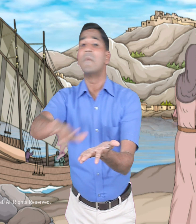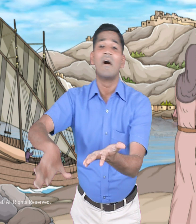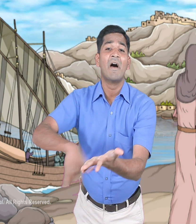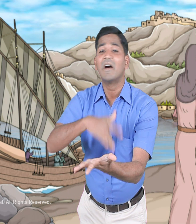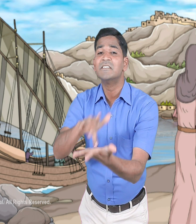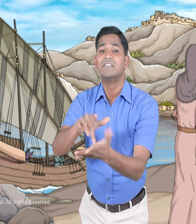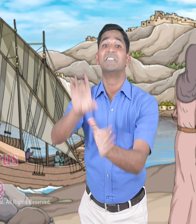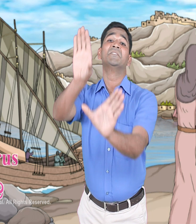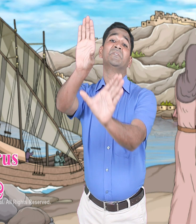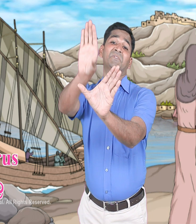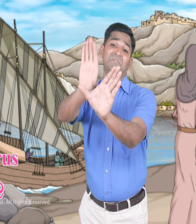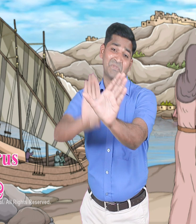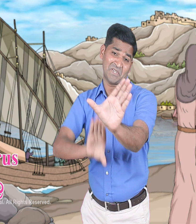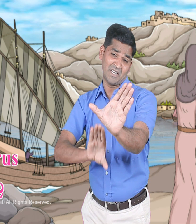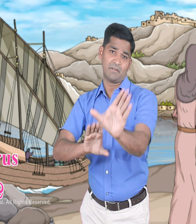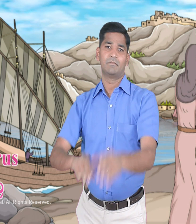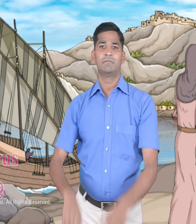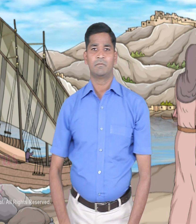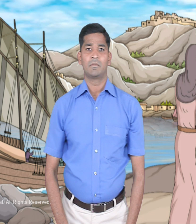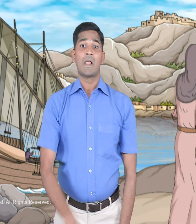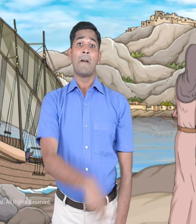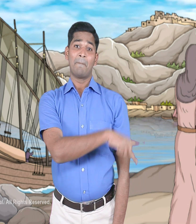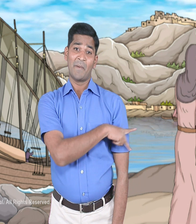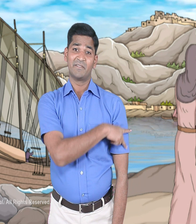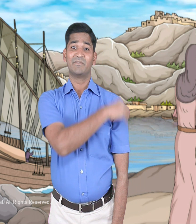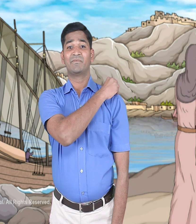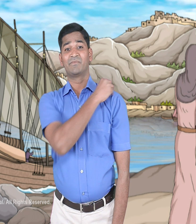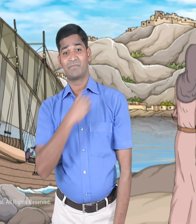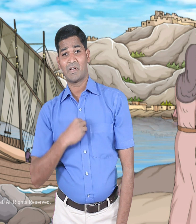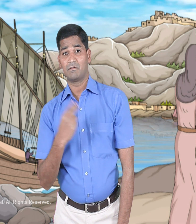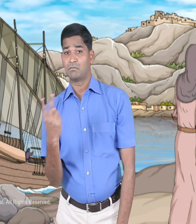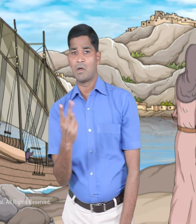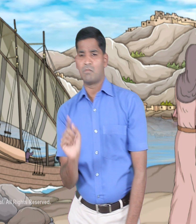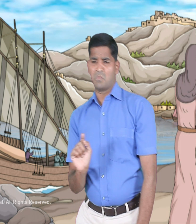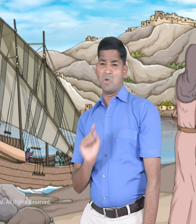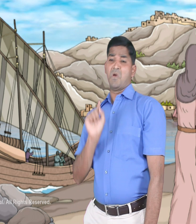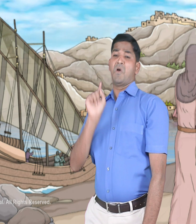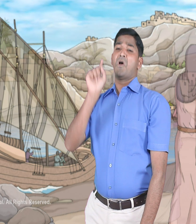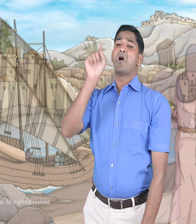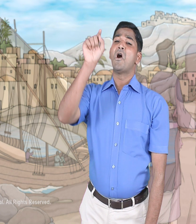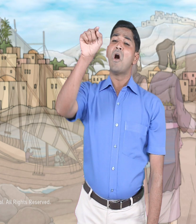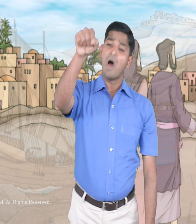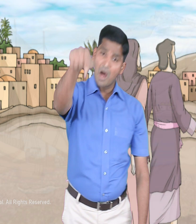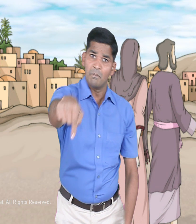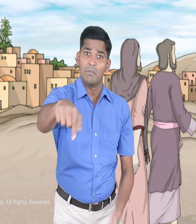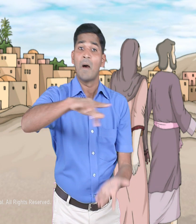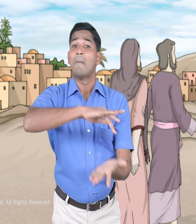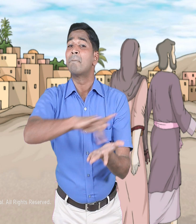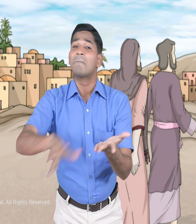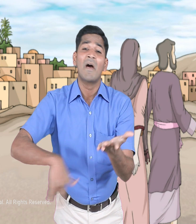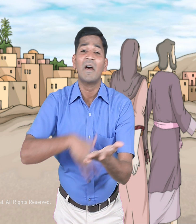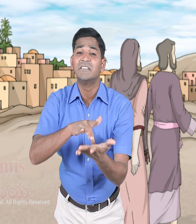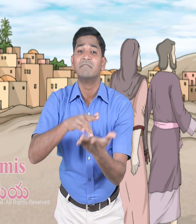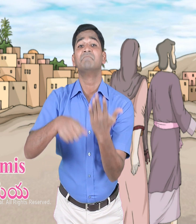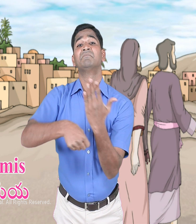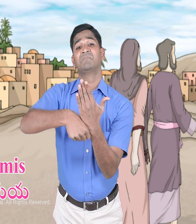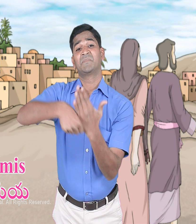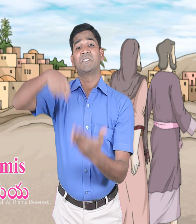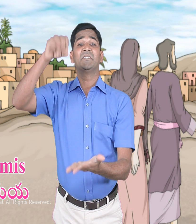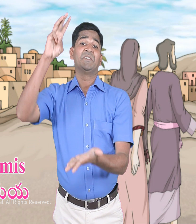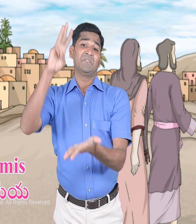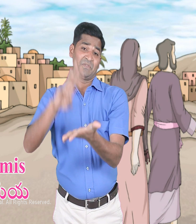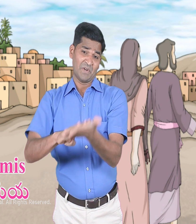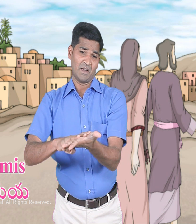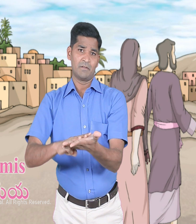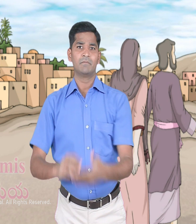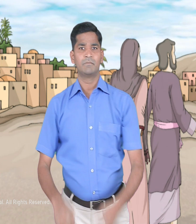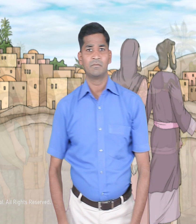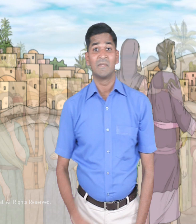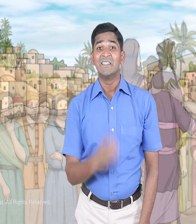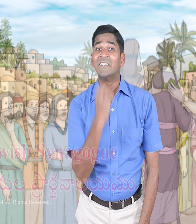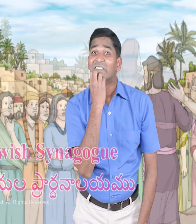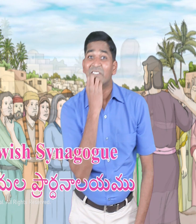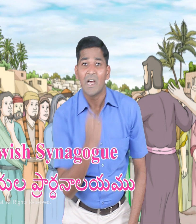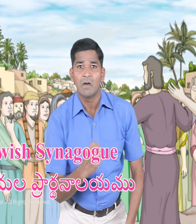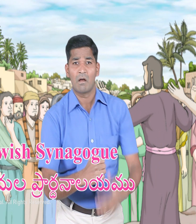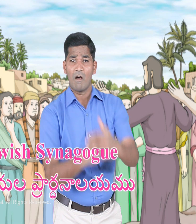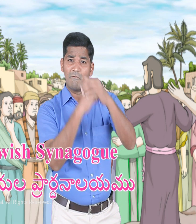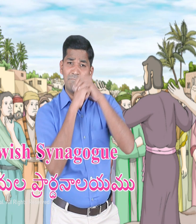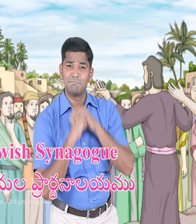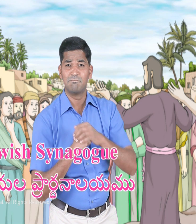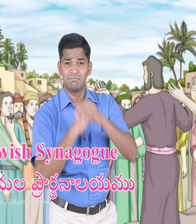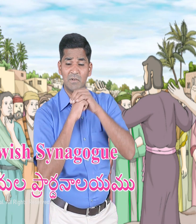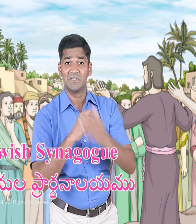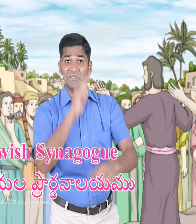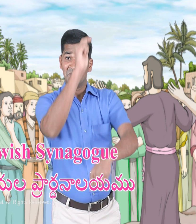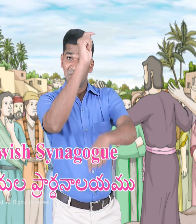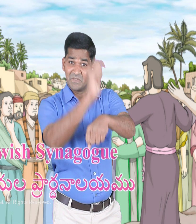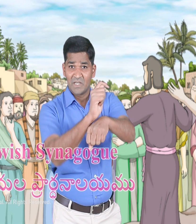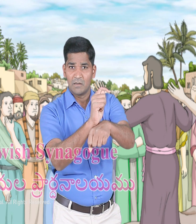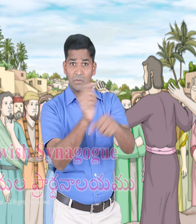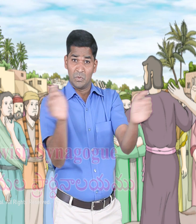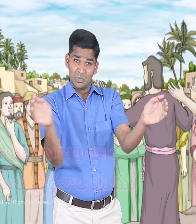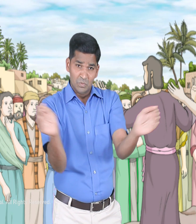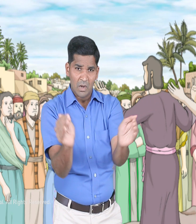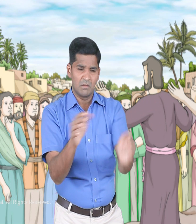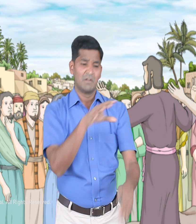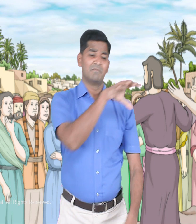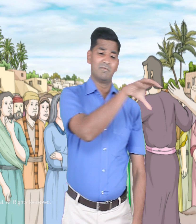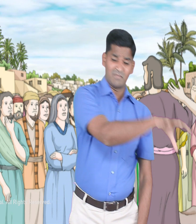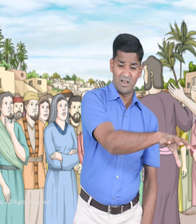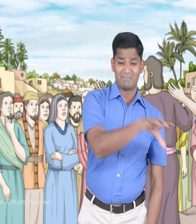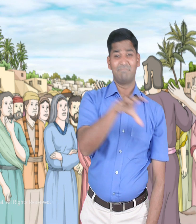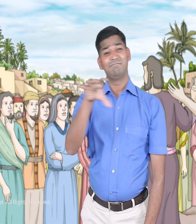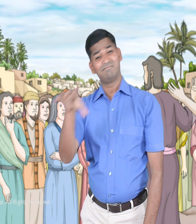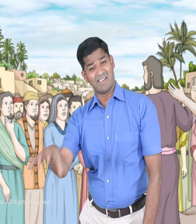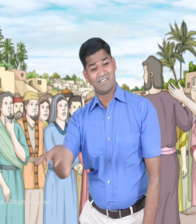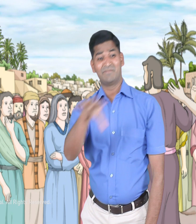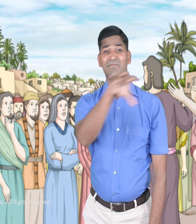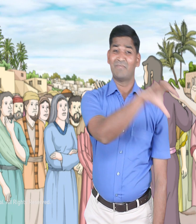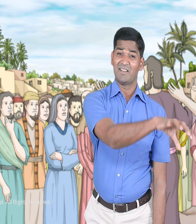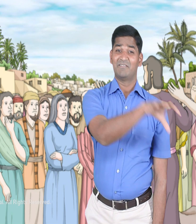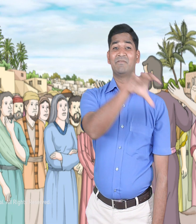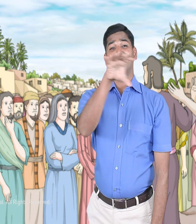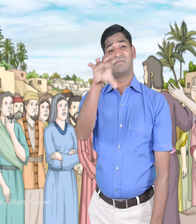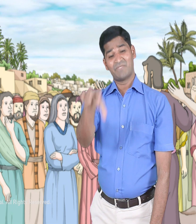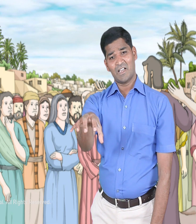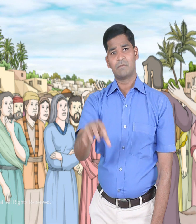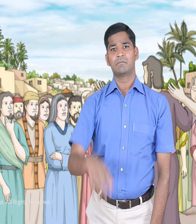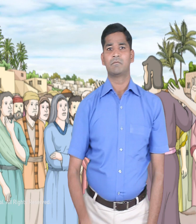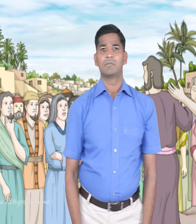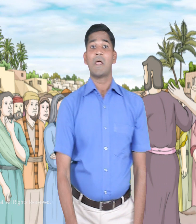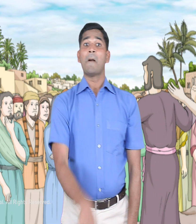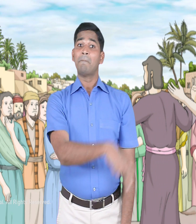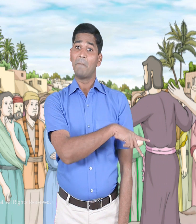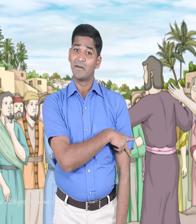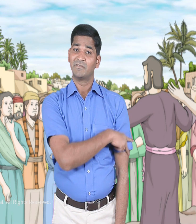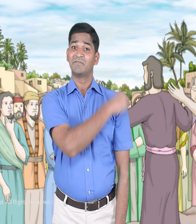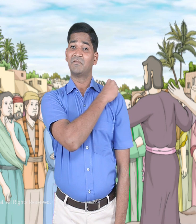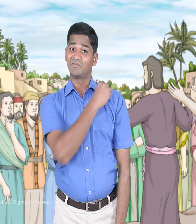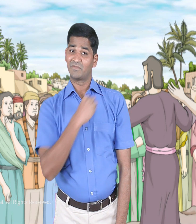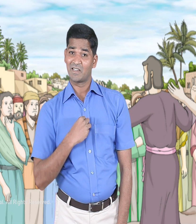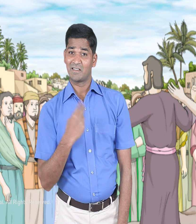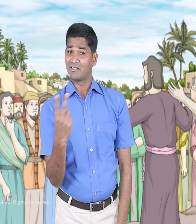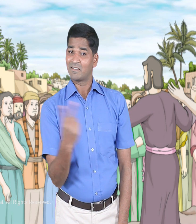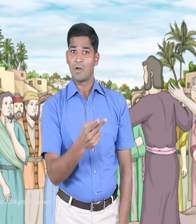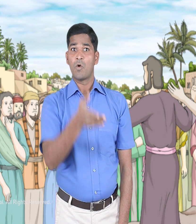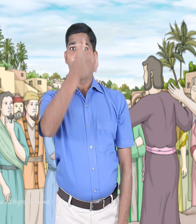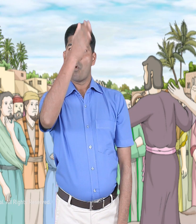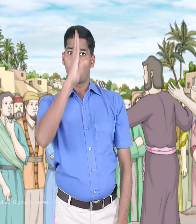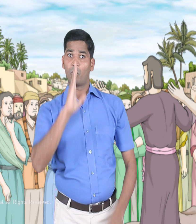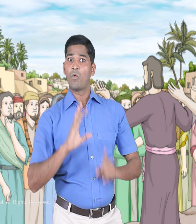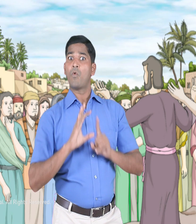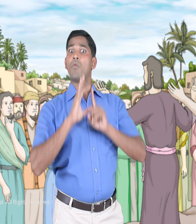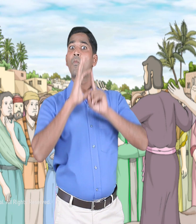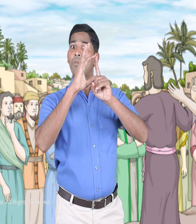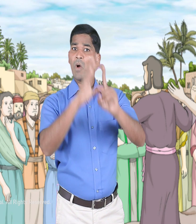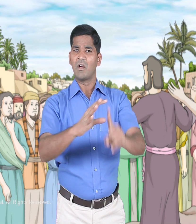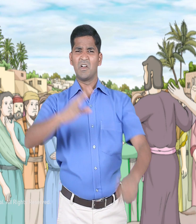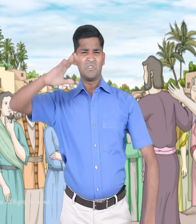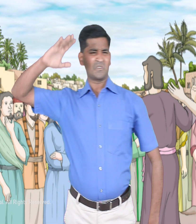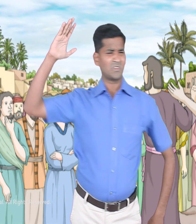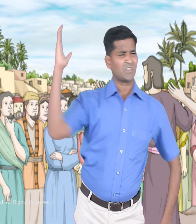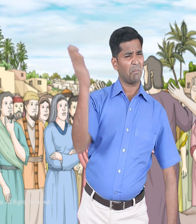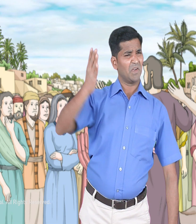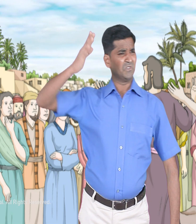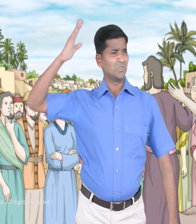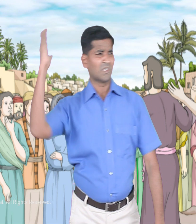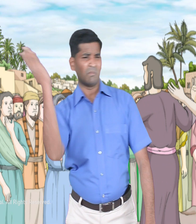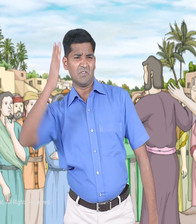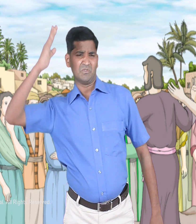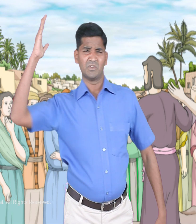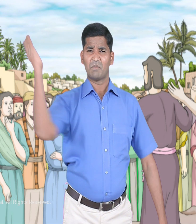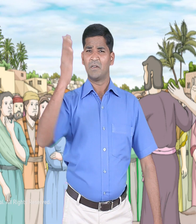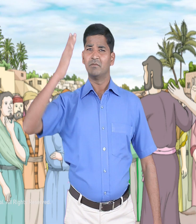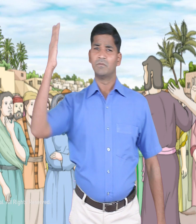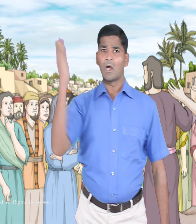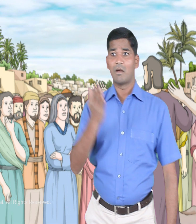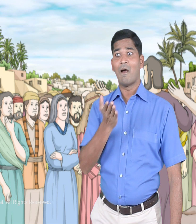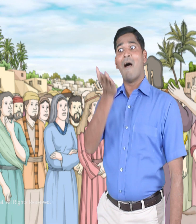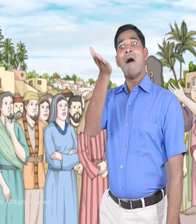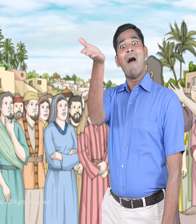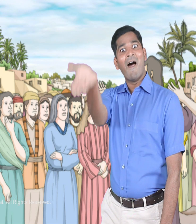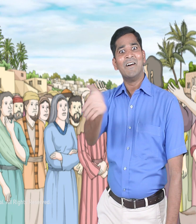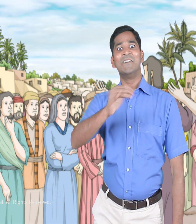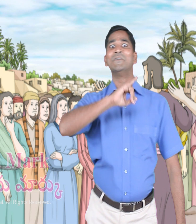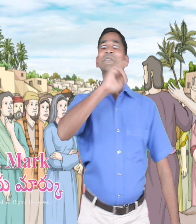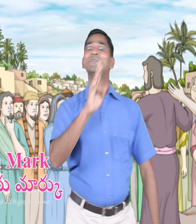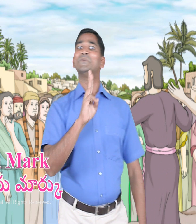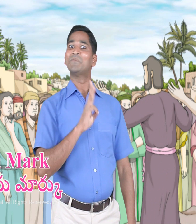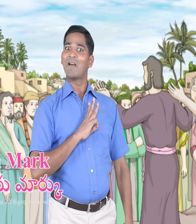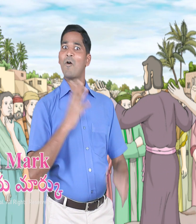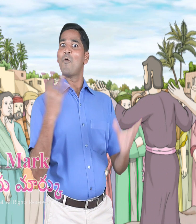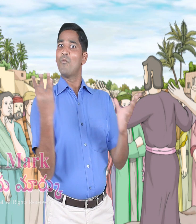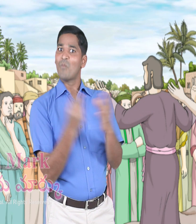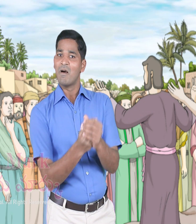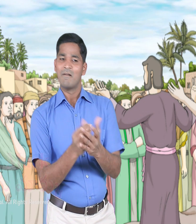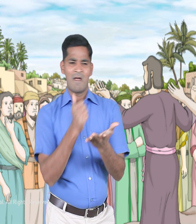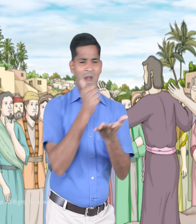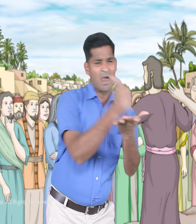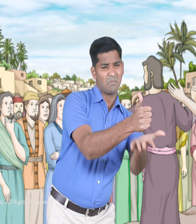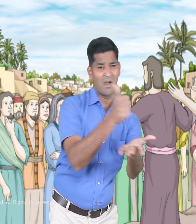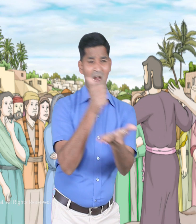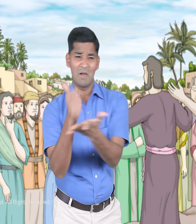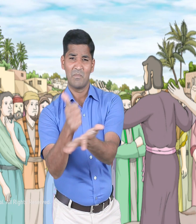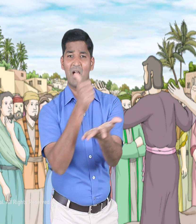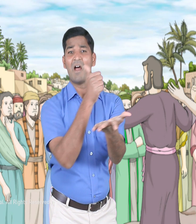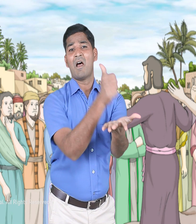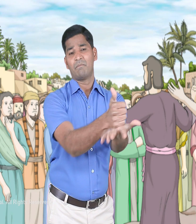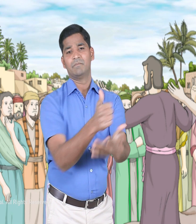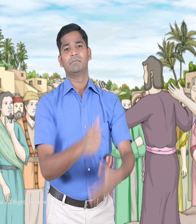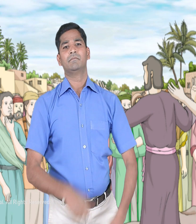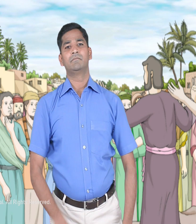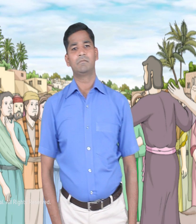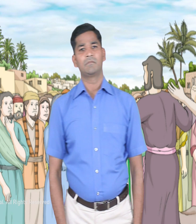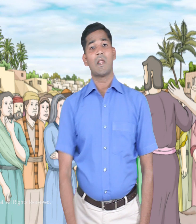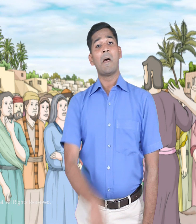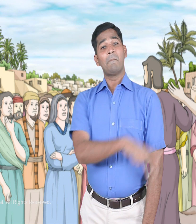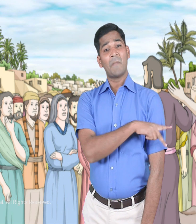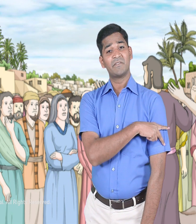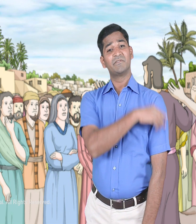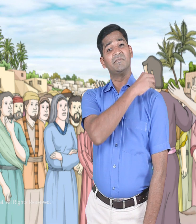When they arrived at Salamis, they proclaimed the word of God in the Jewish synagogues.